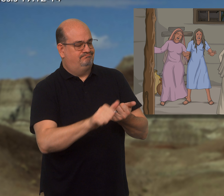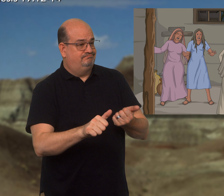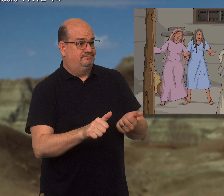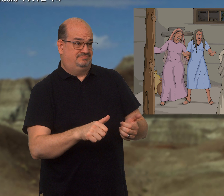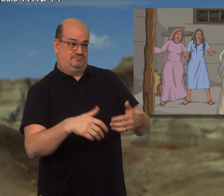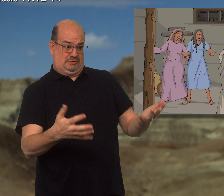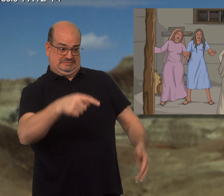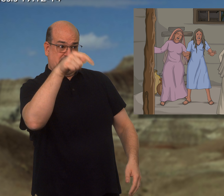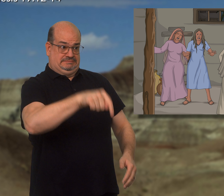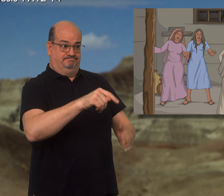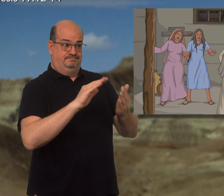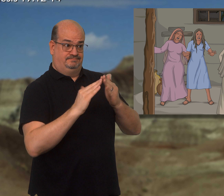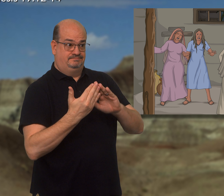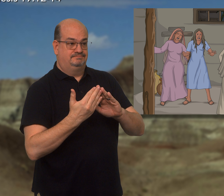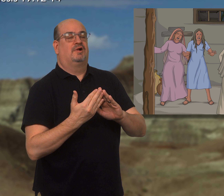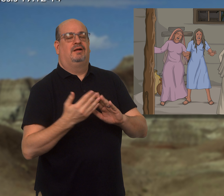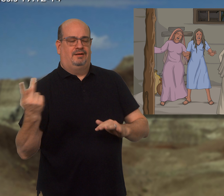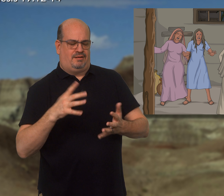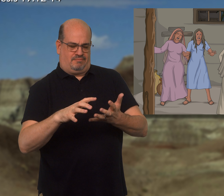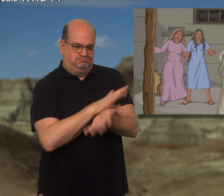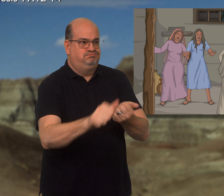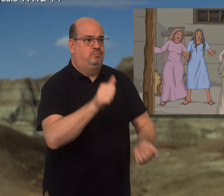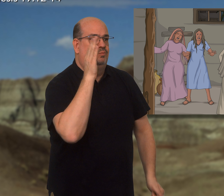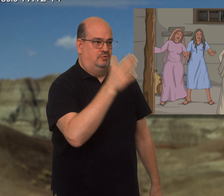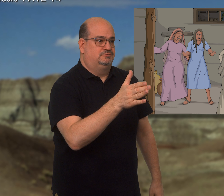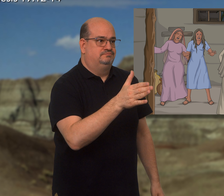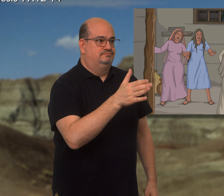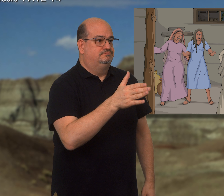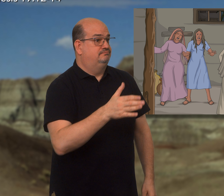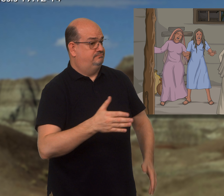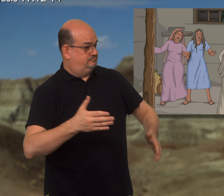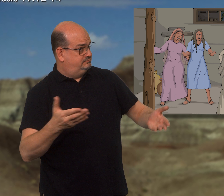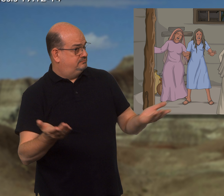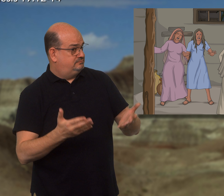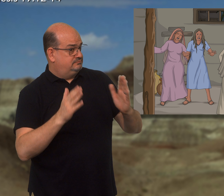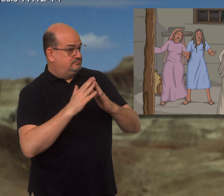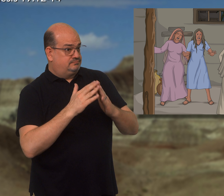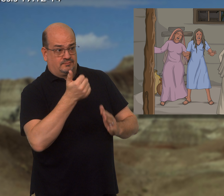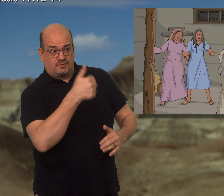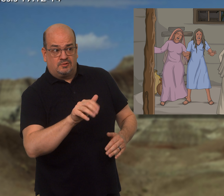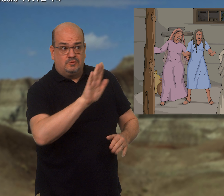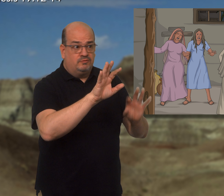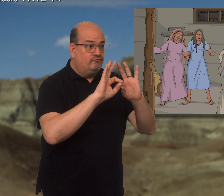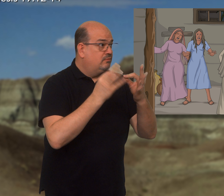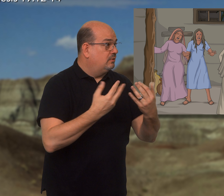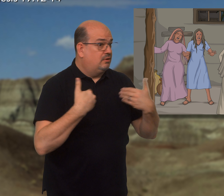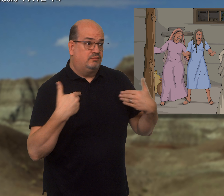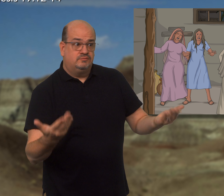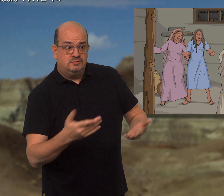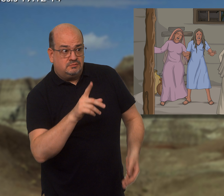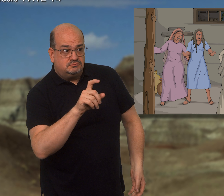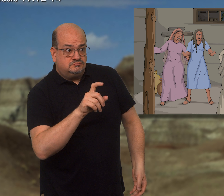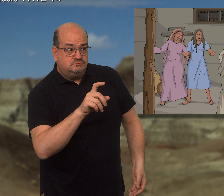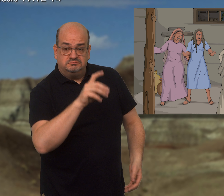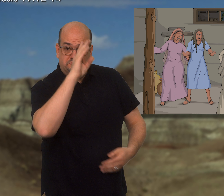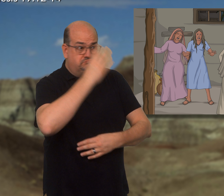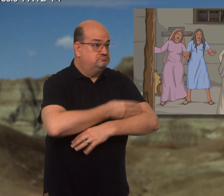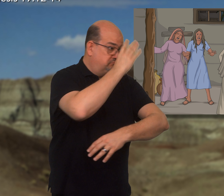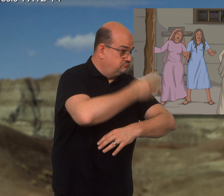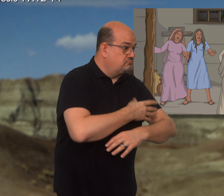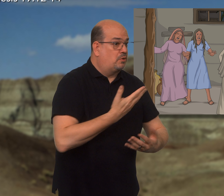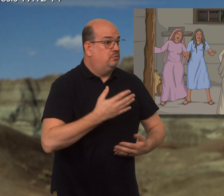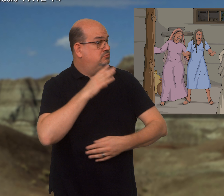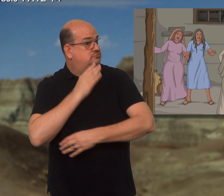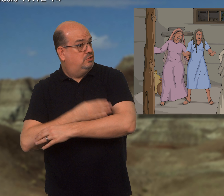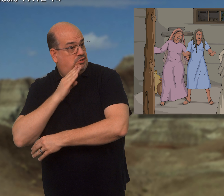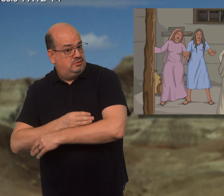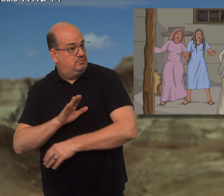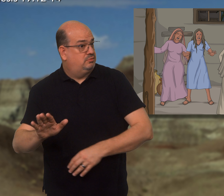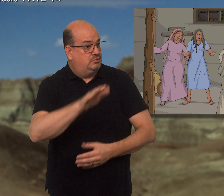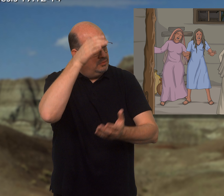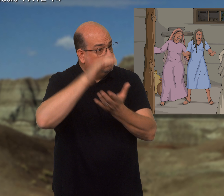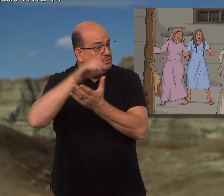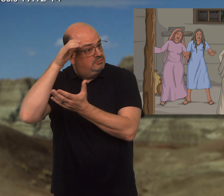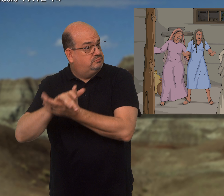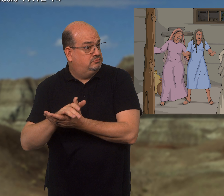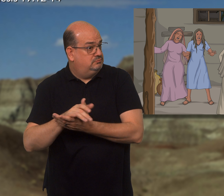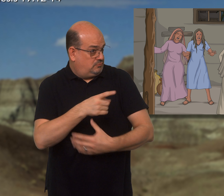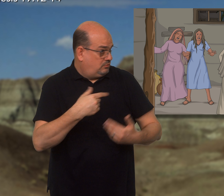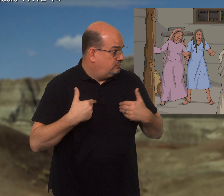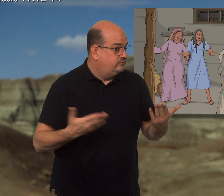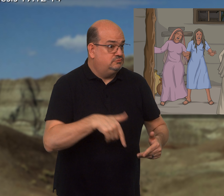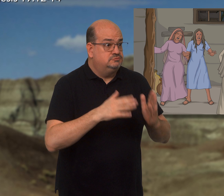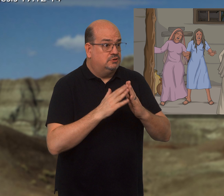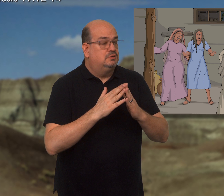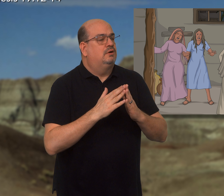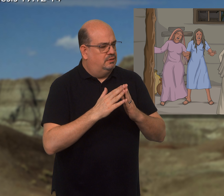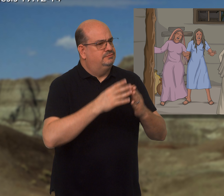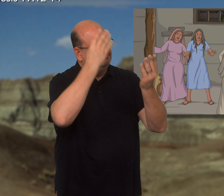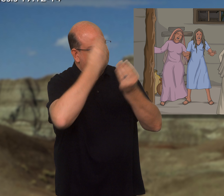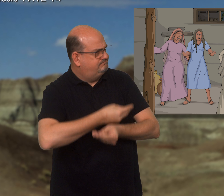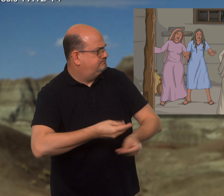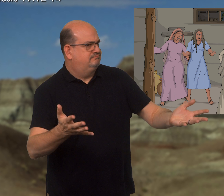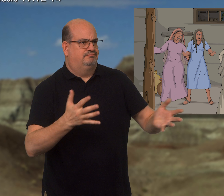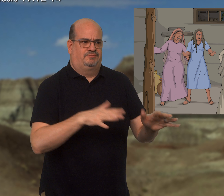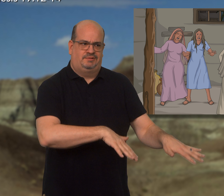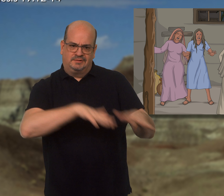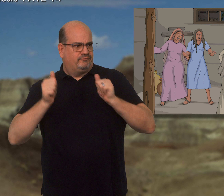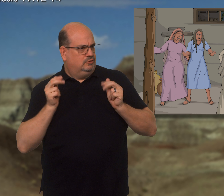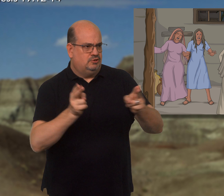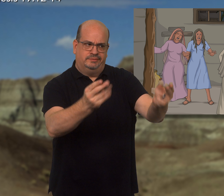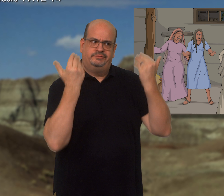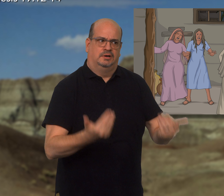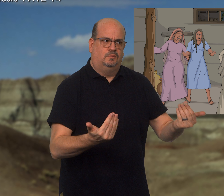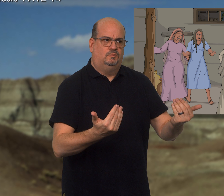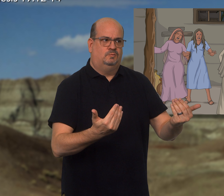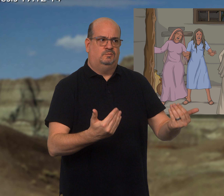Get them out of here, because we are about to destroy this place.